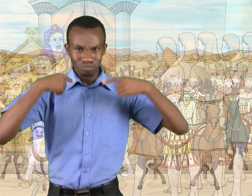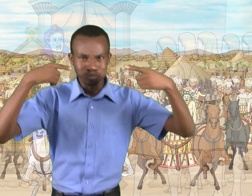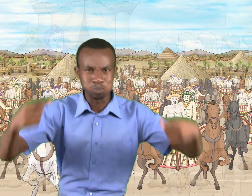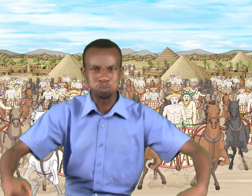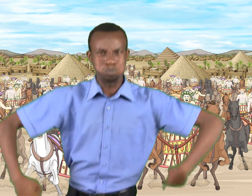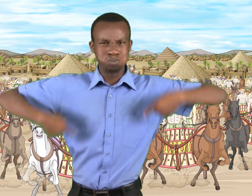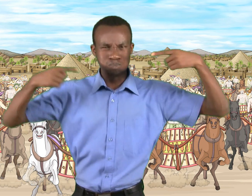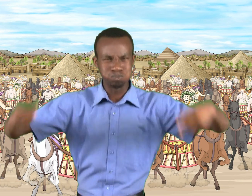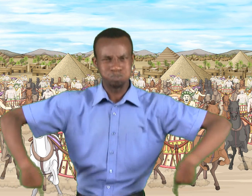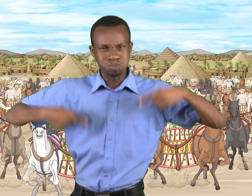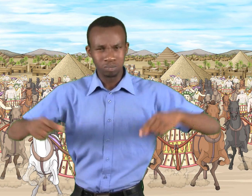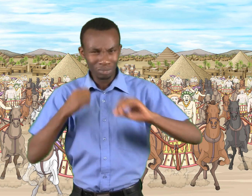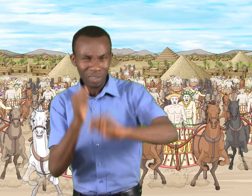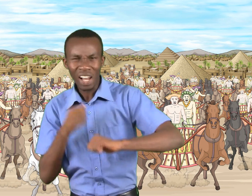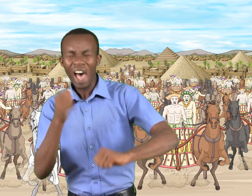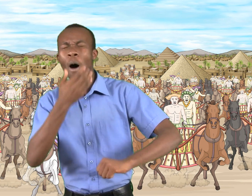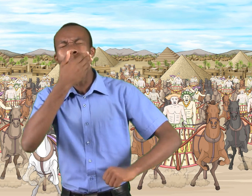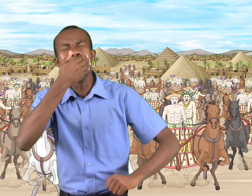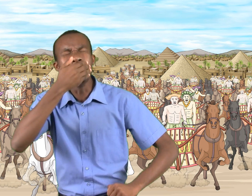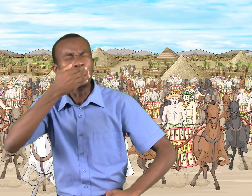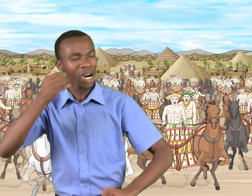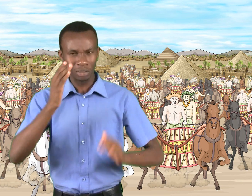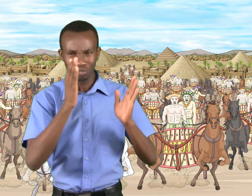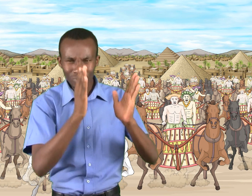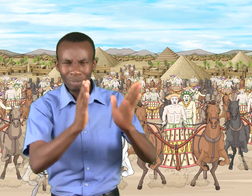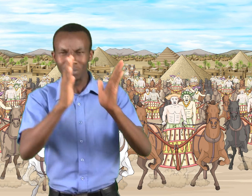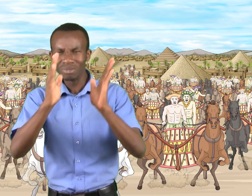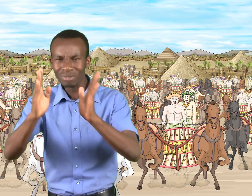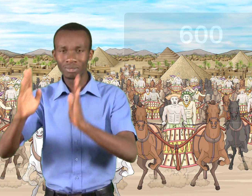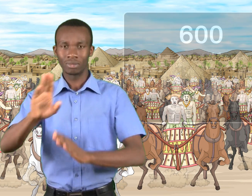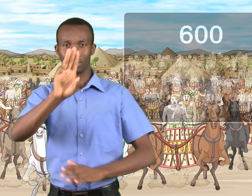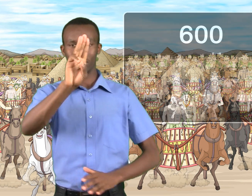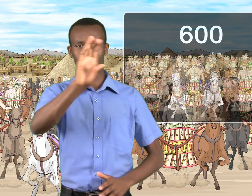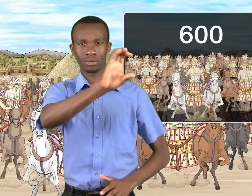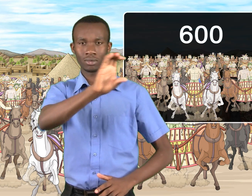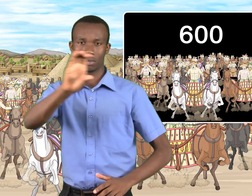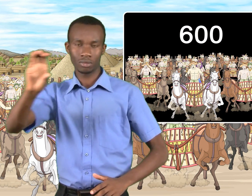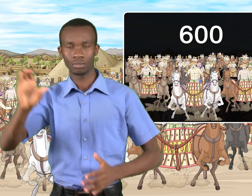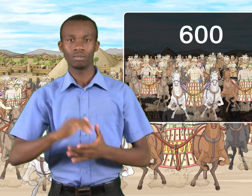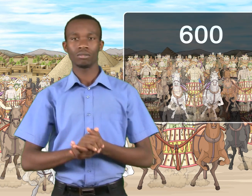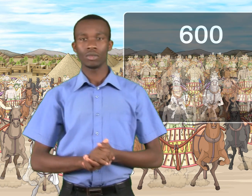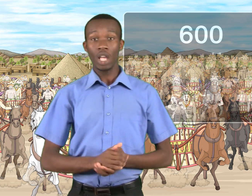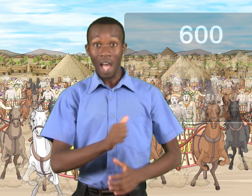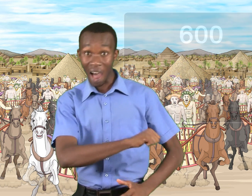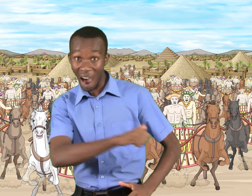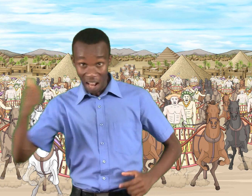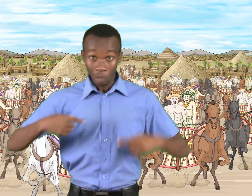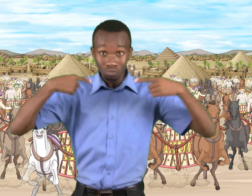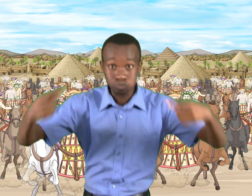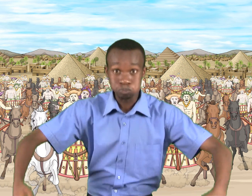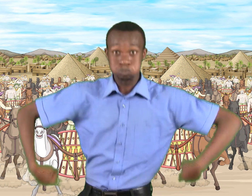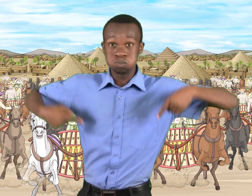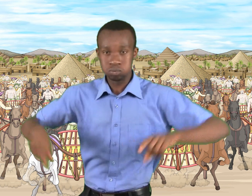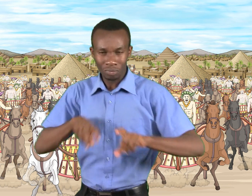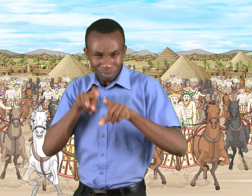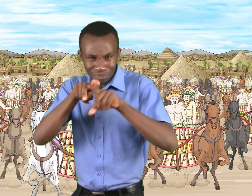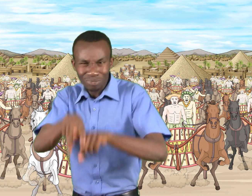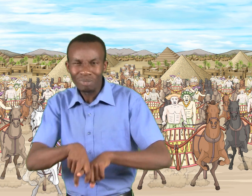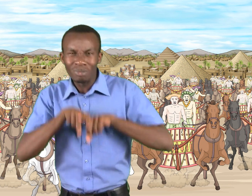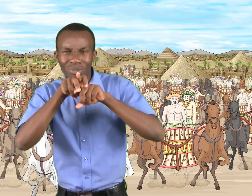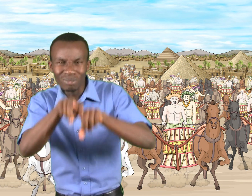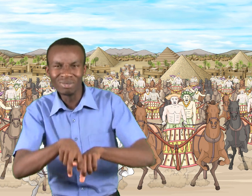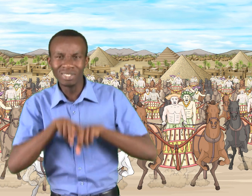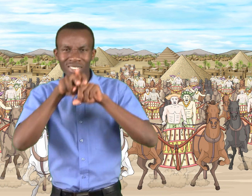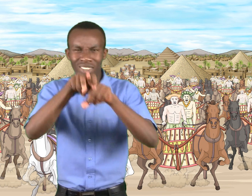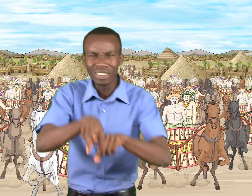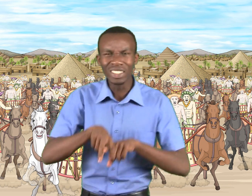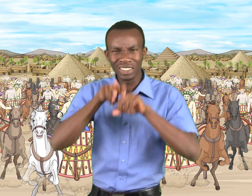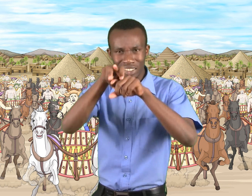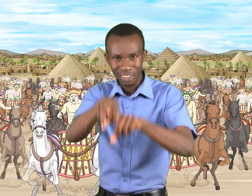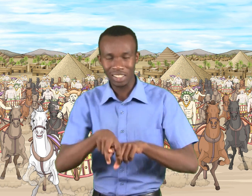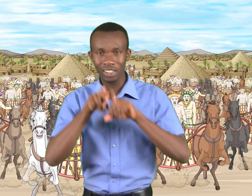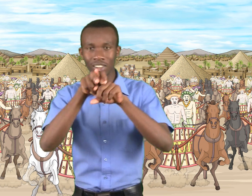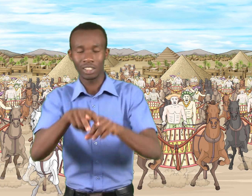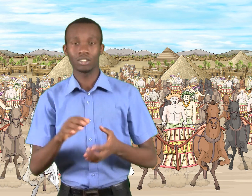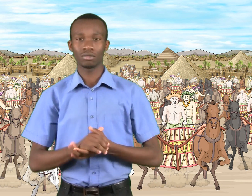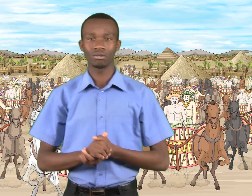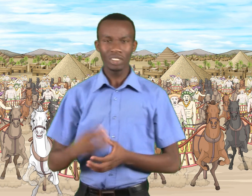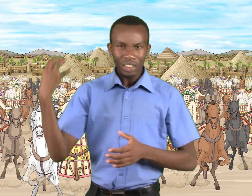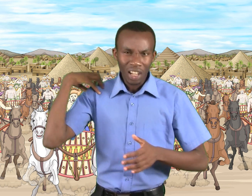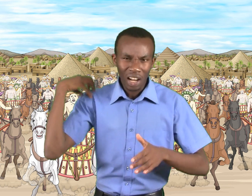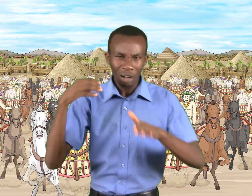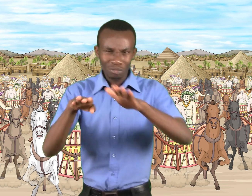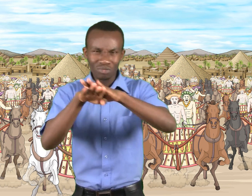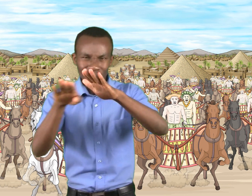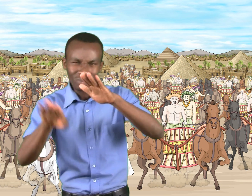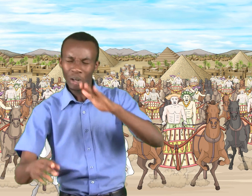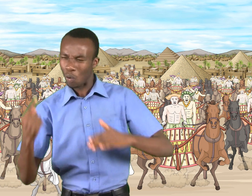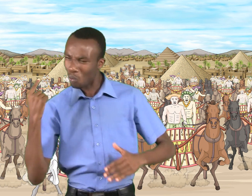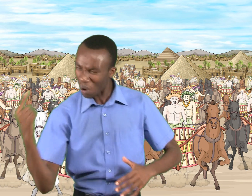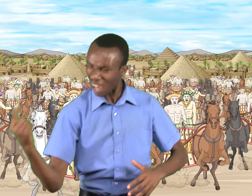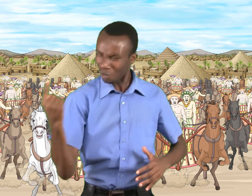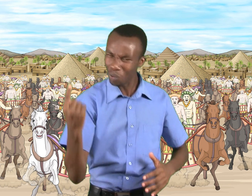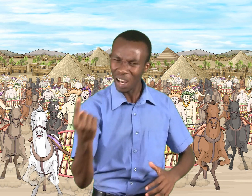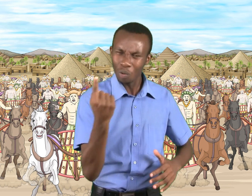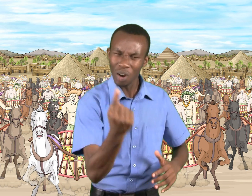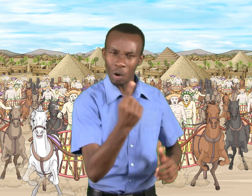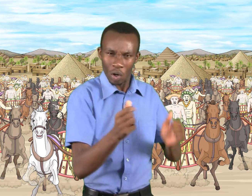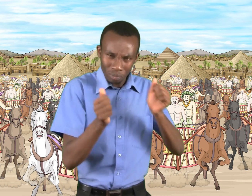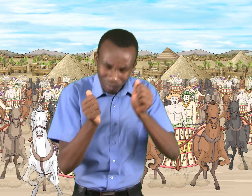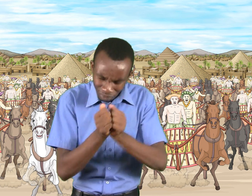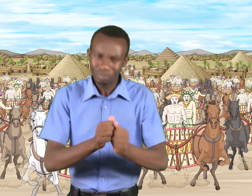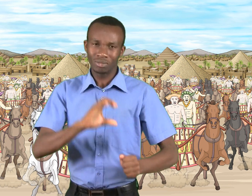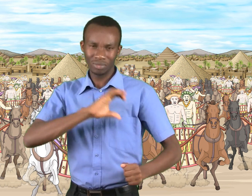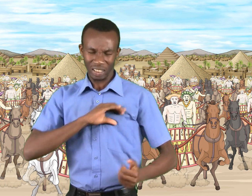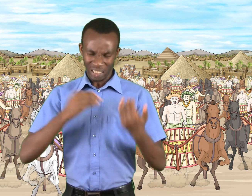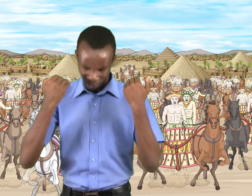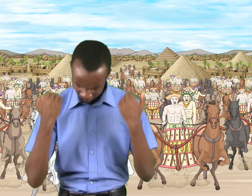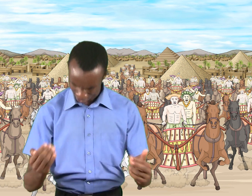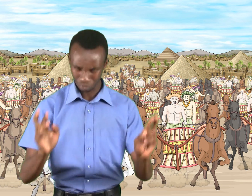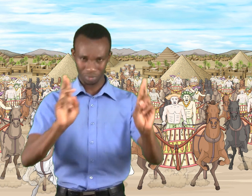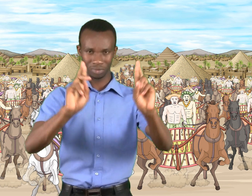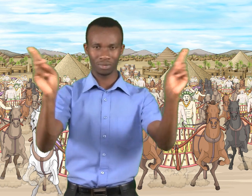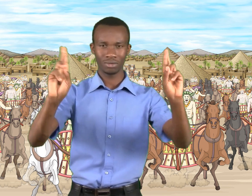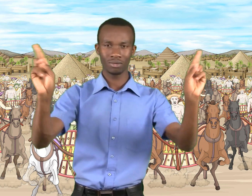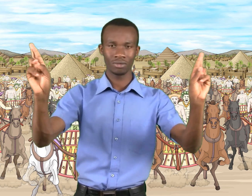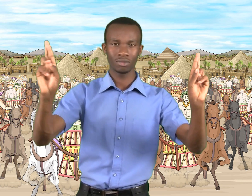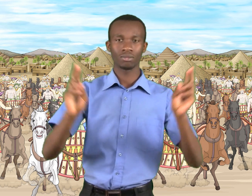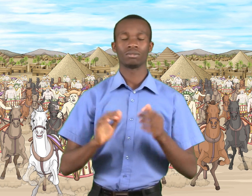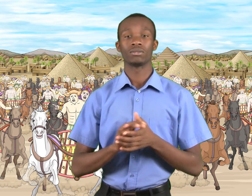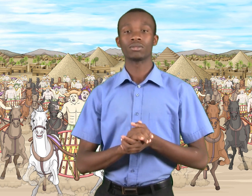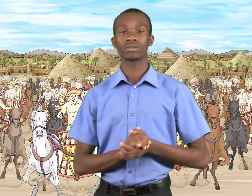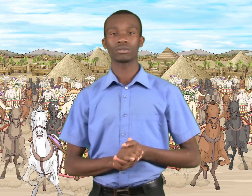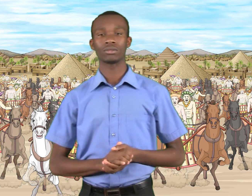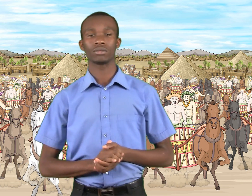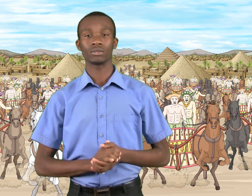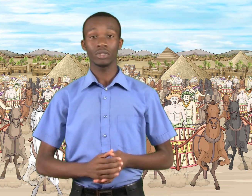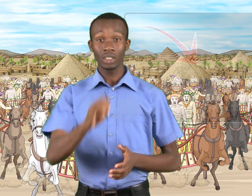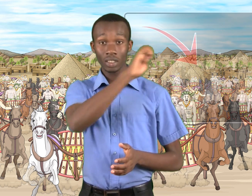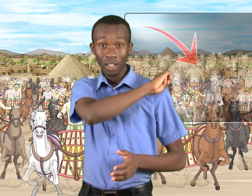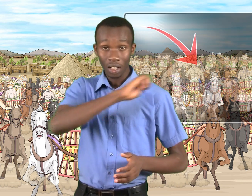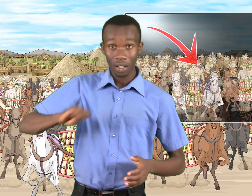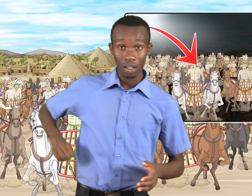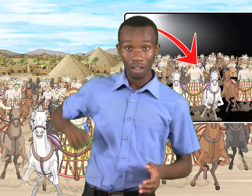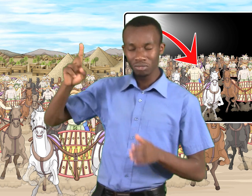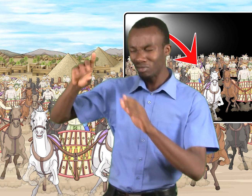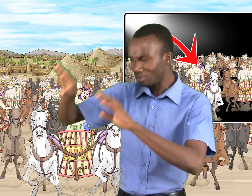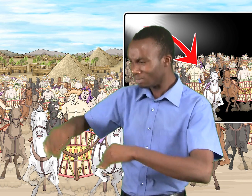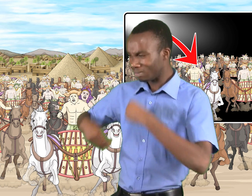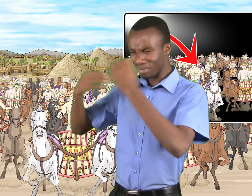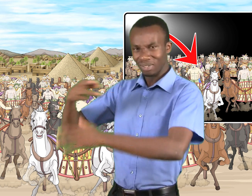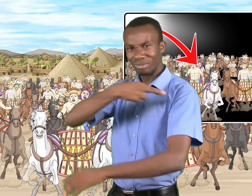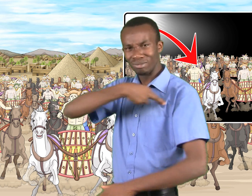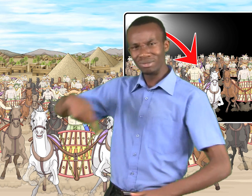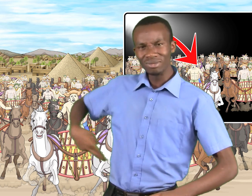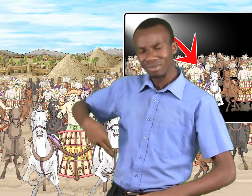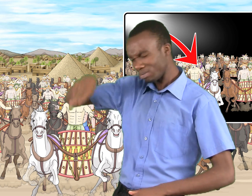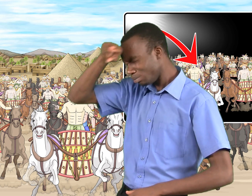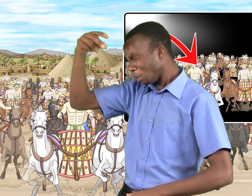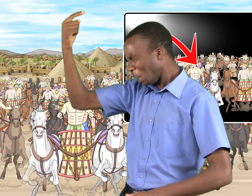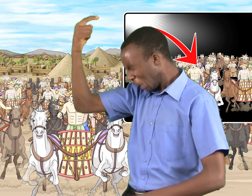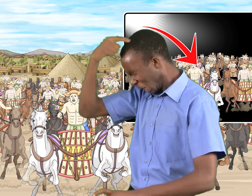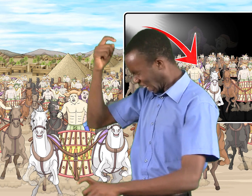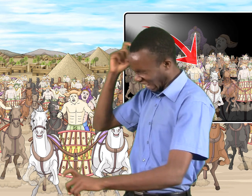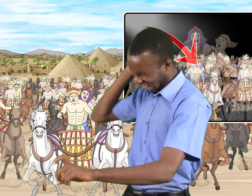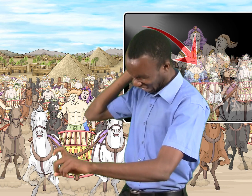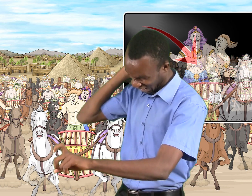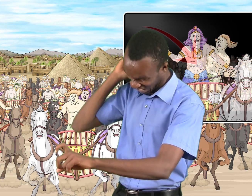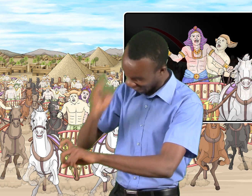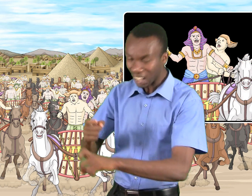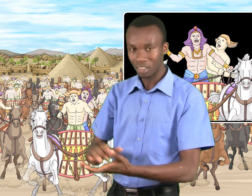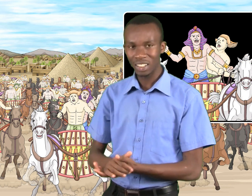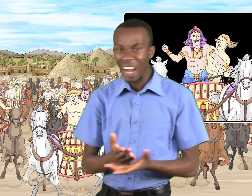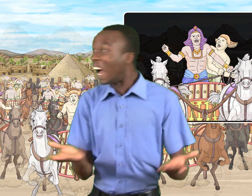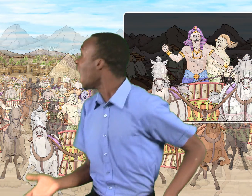He took 600 of the best chariots, and all the other chariots of Egypt, with officers over all of them.